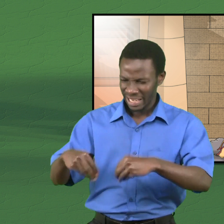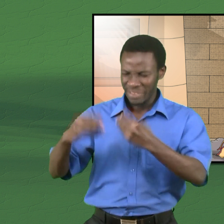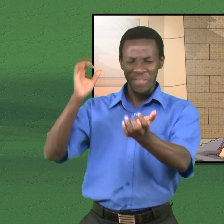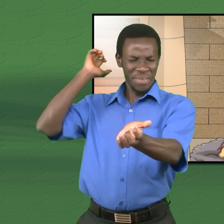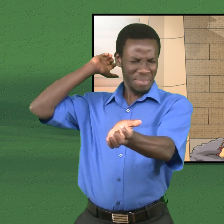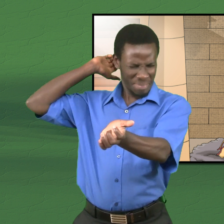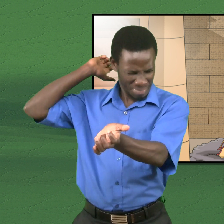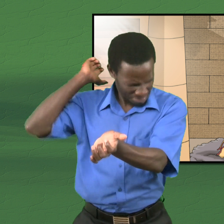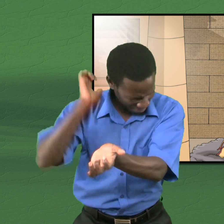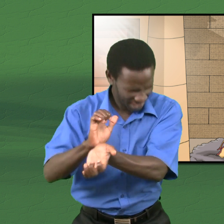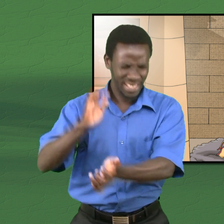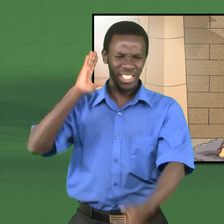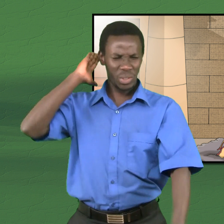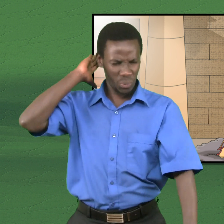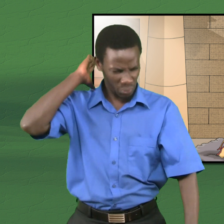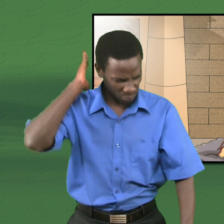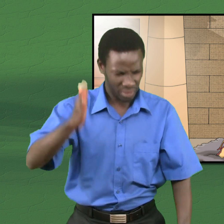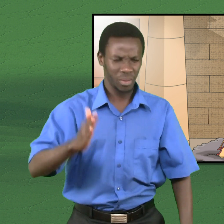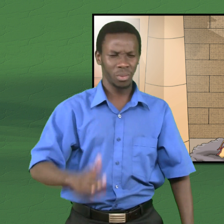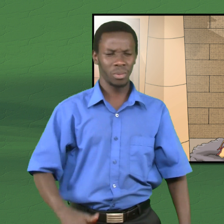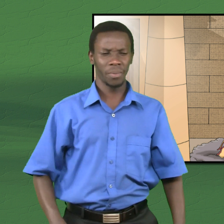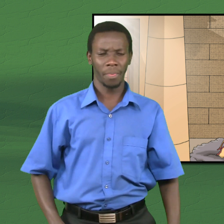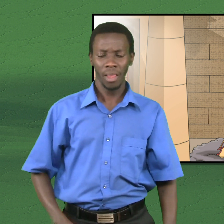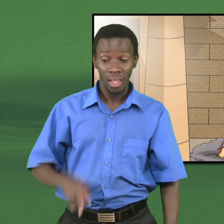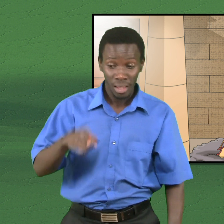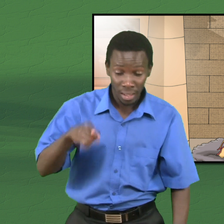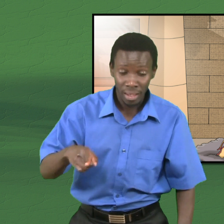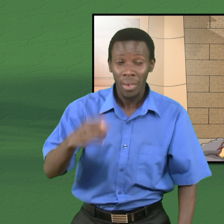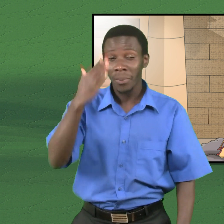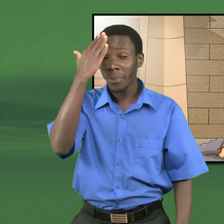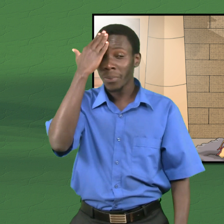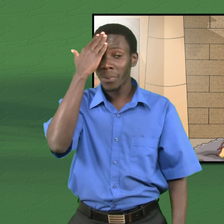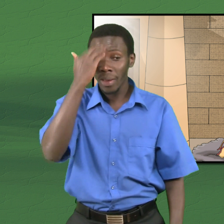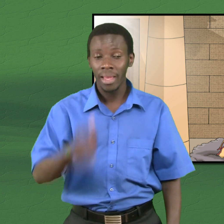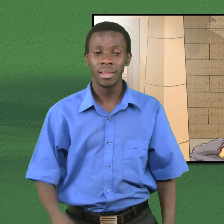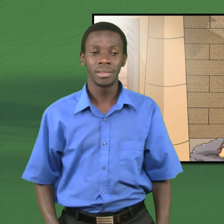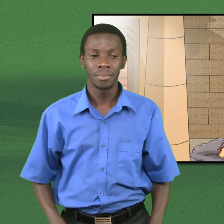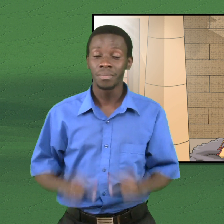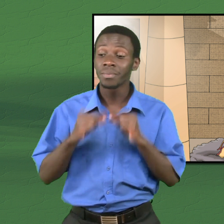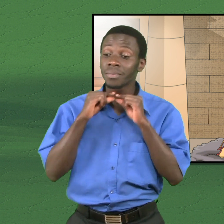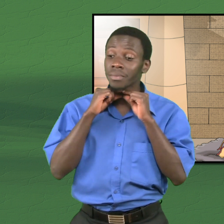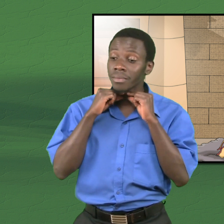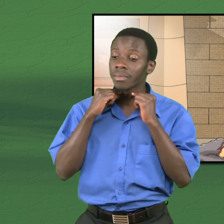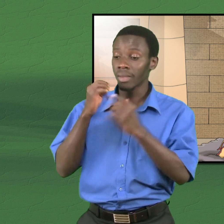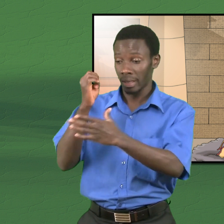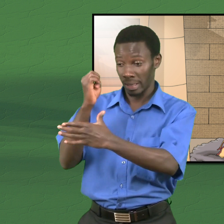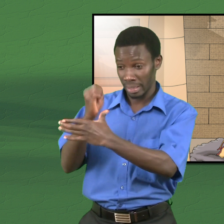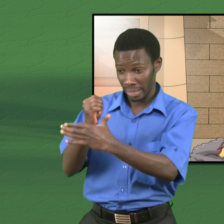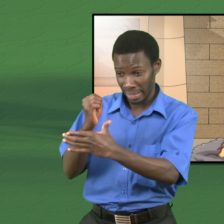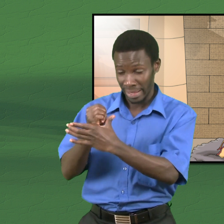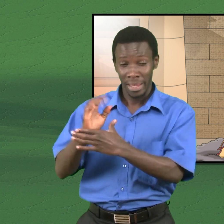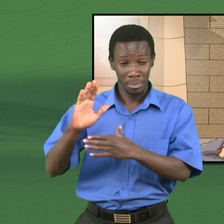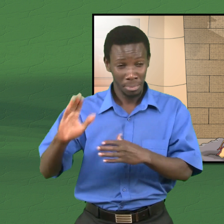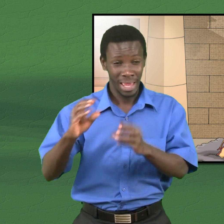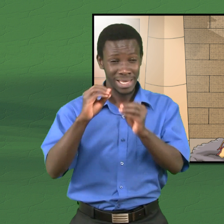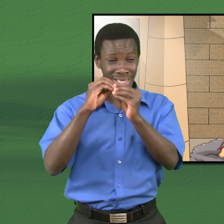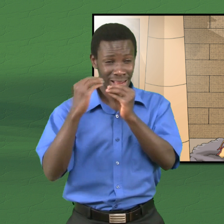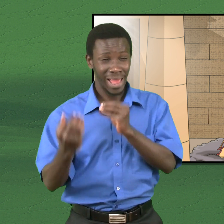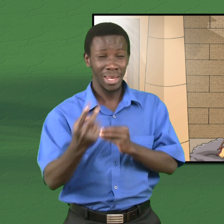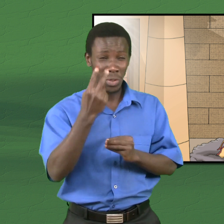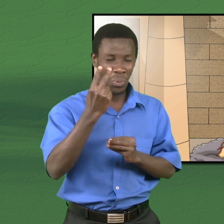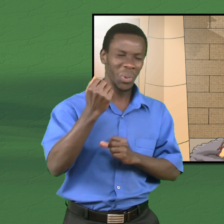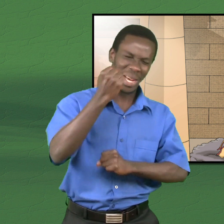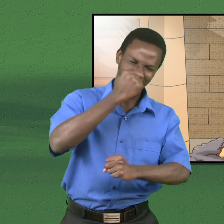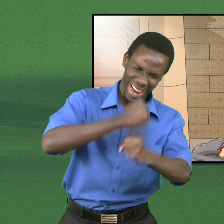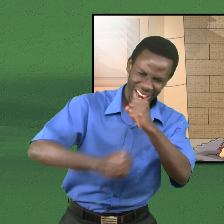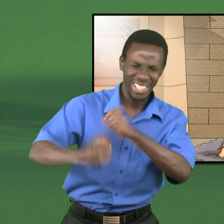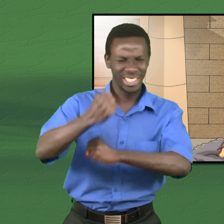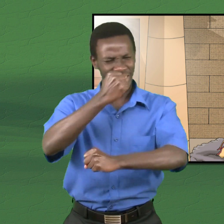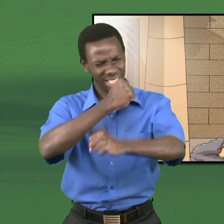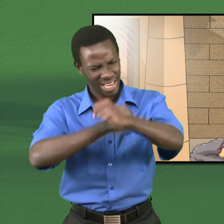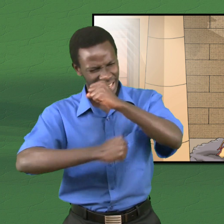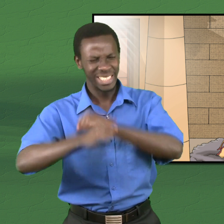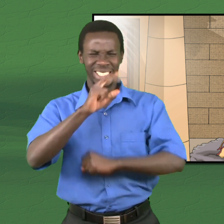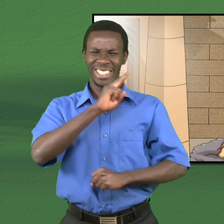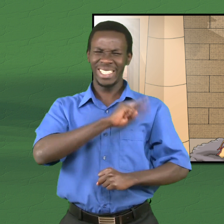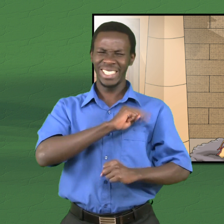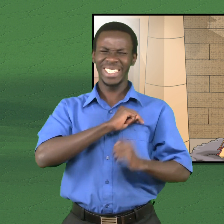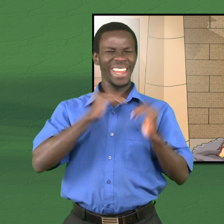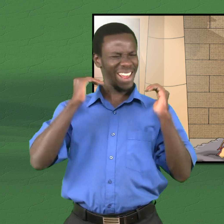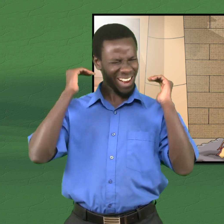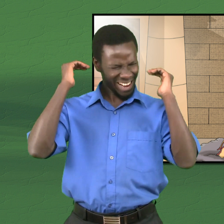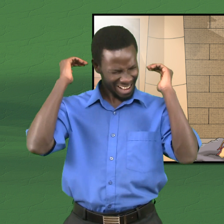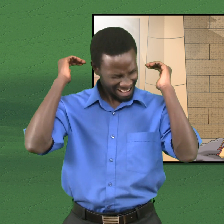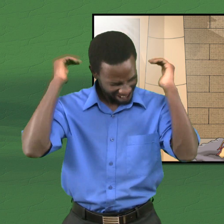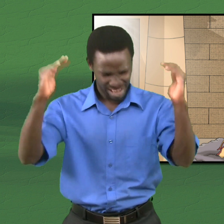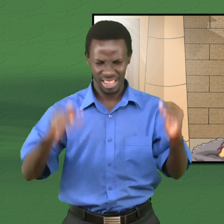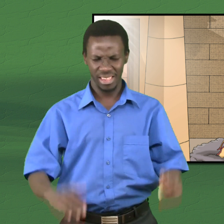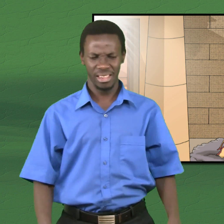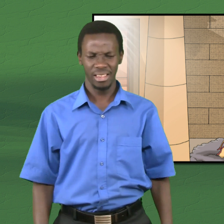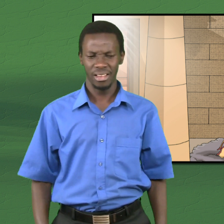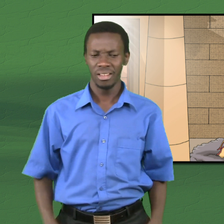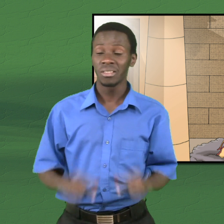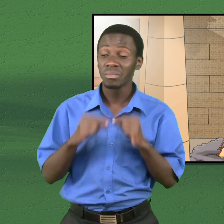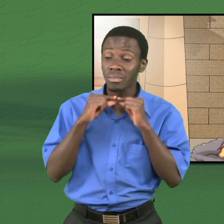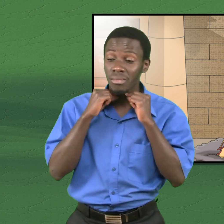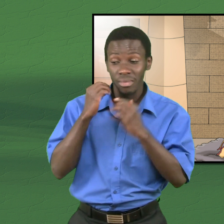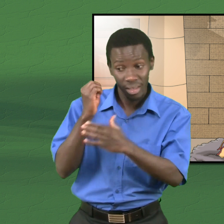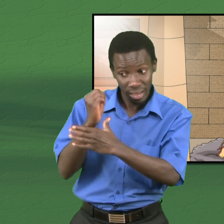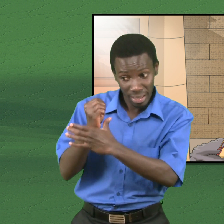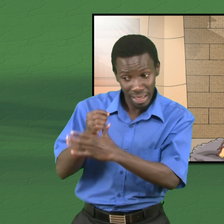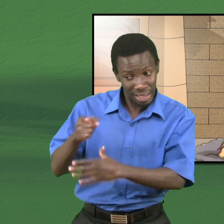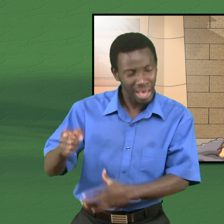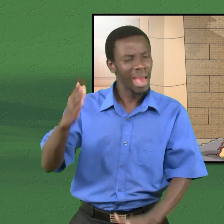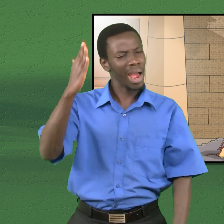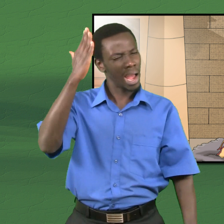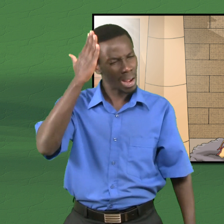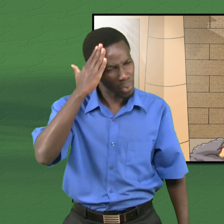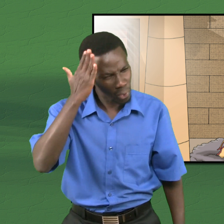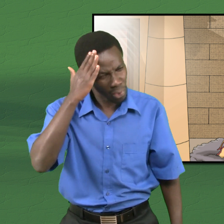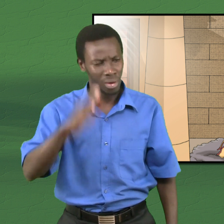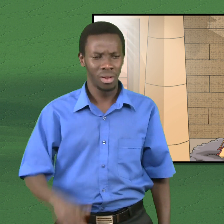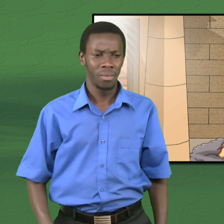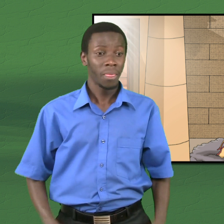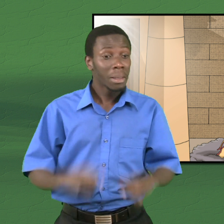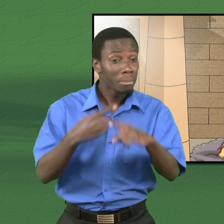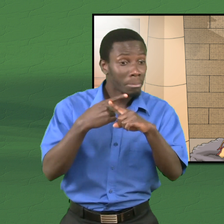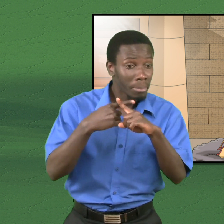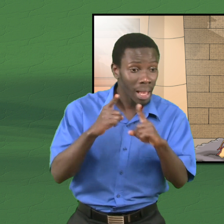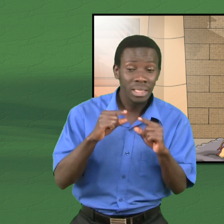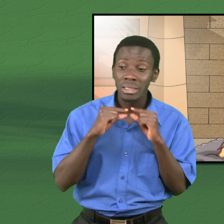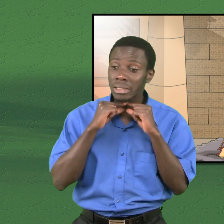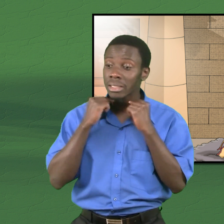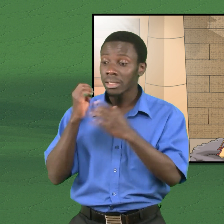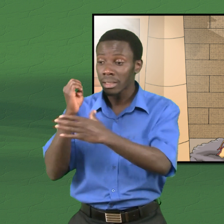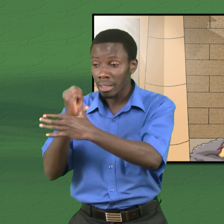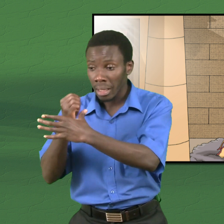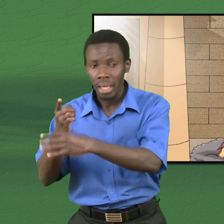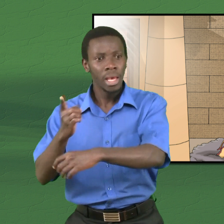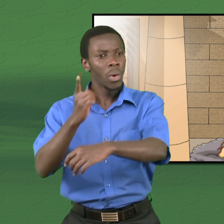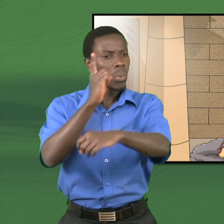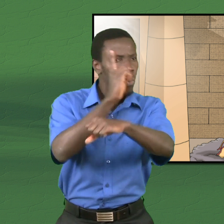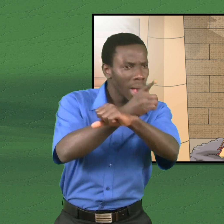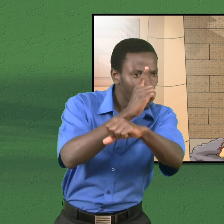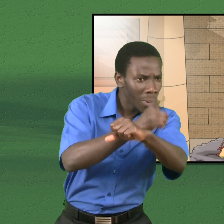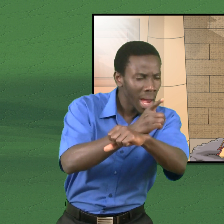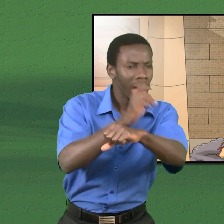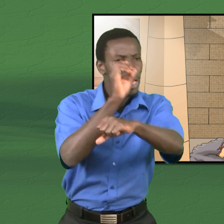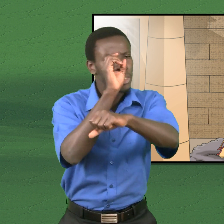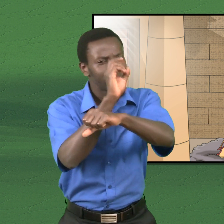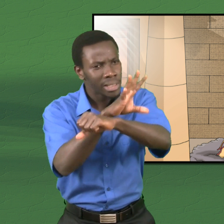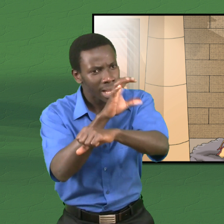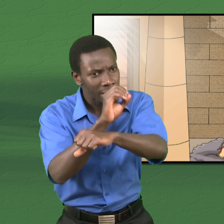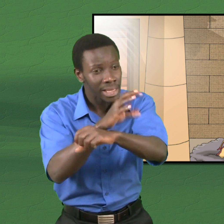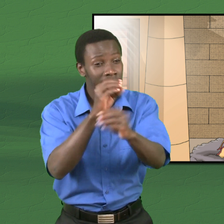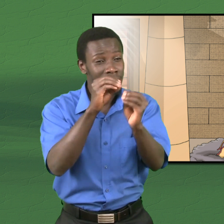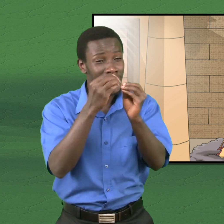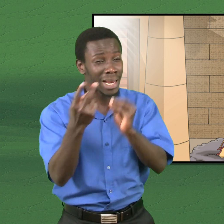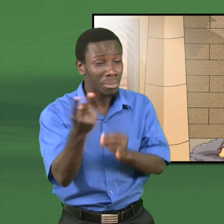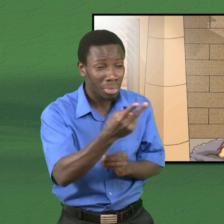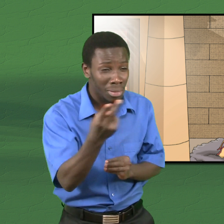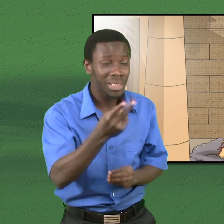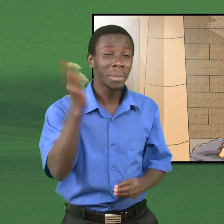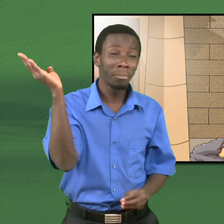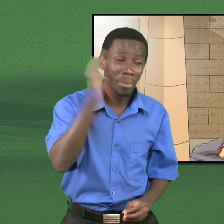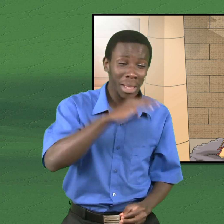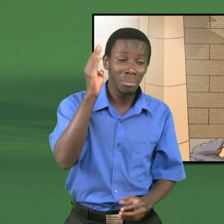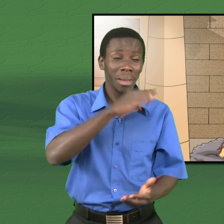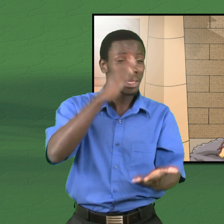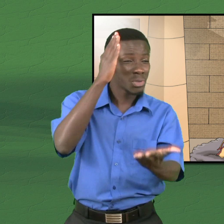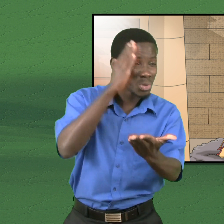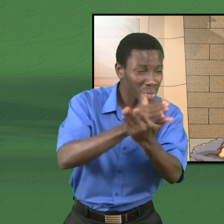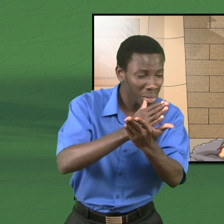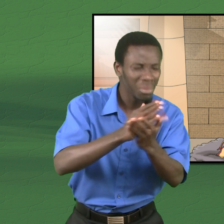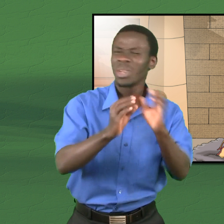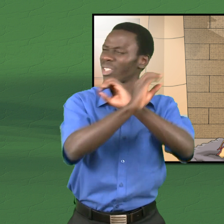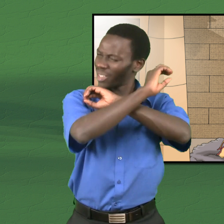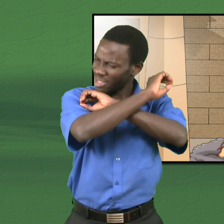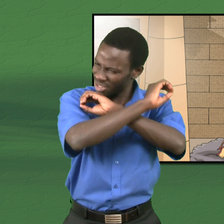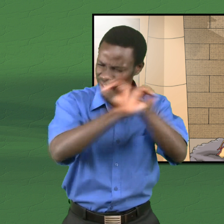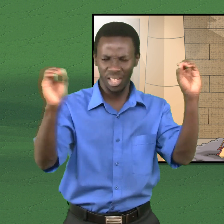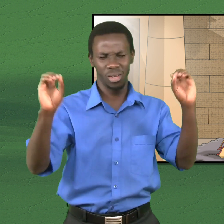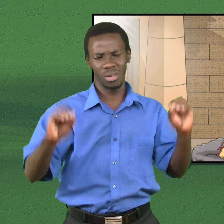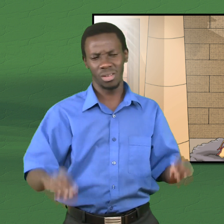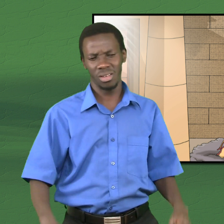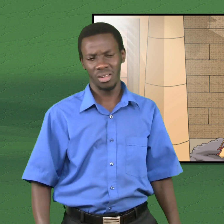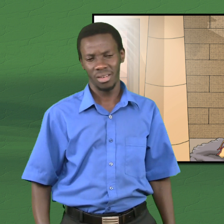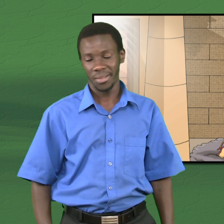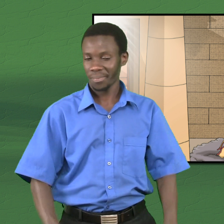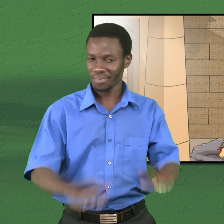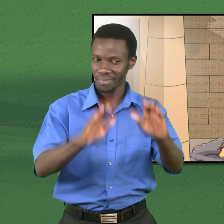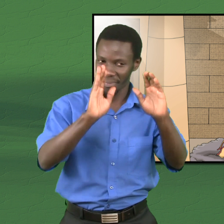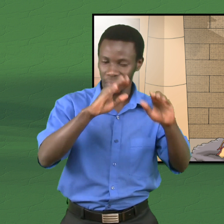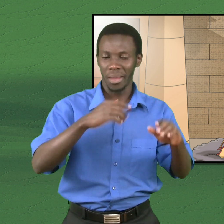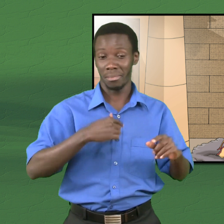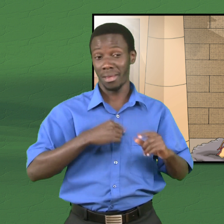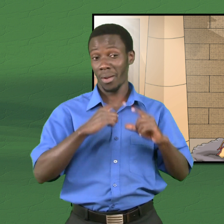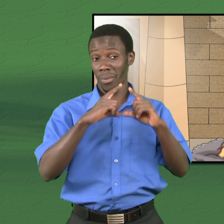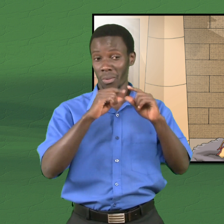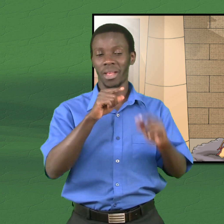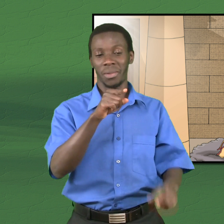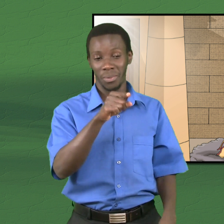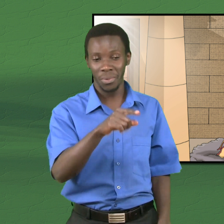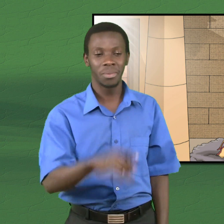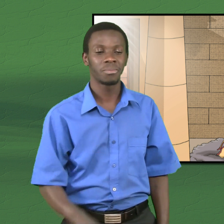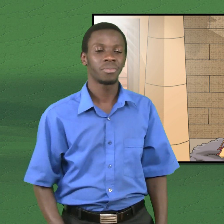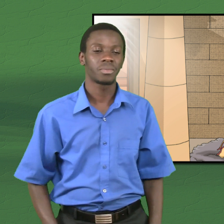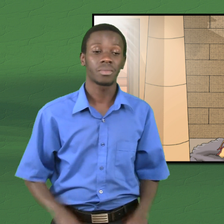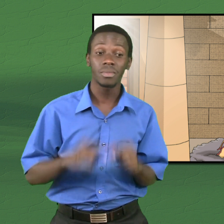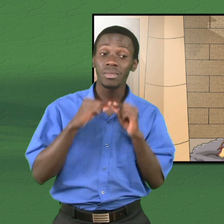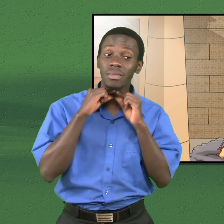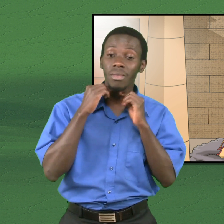On that day I will carry out against Eli everything I have spoken about his family, from beginning to end.